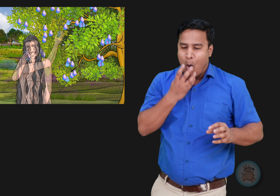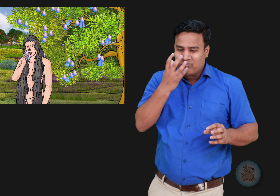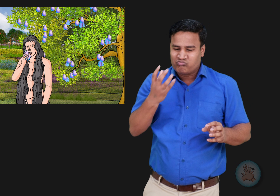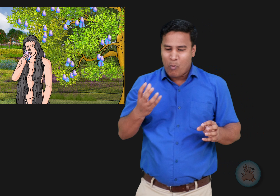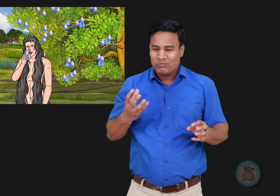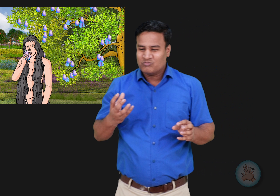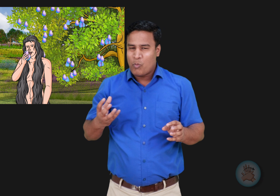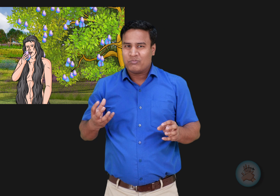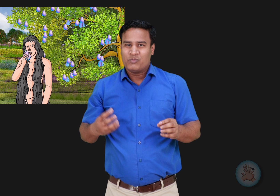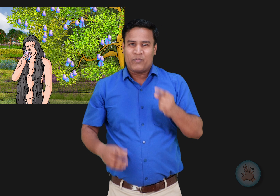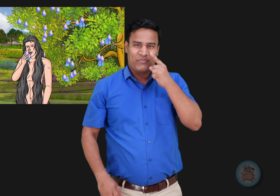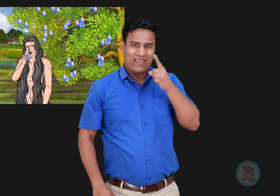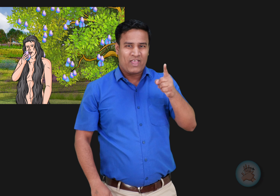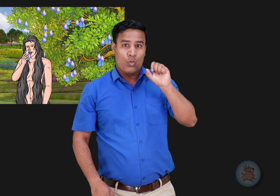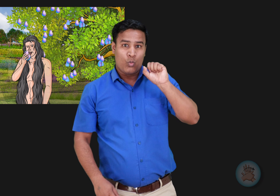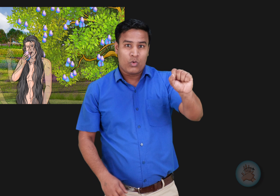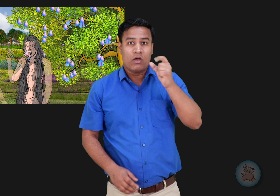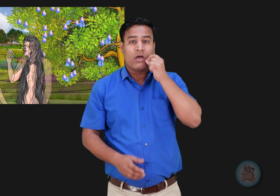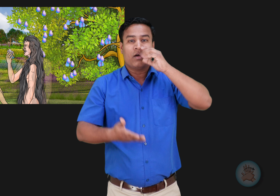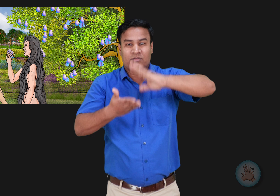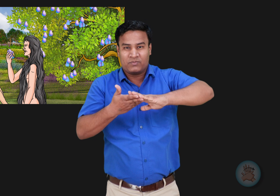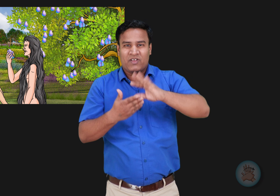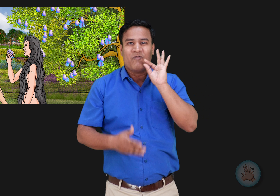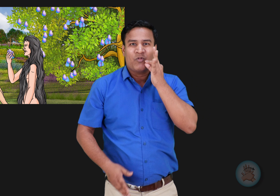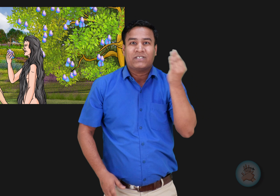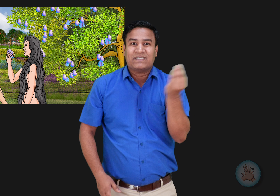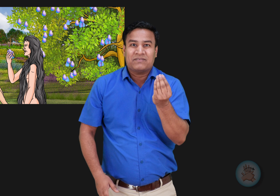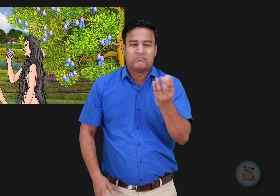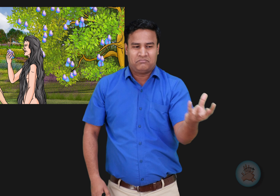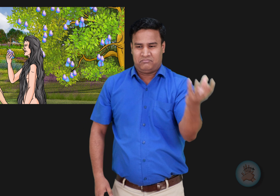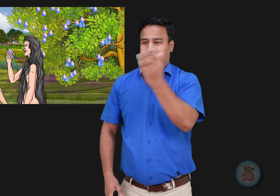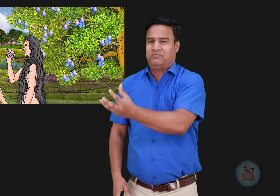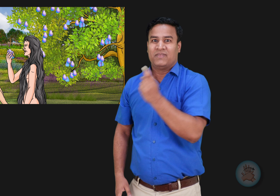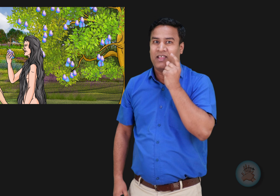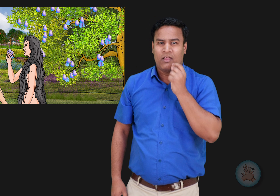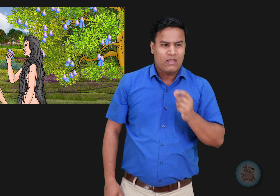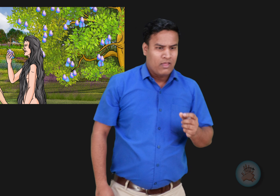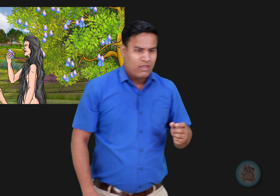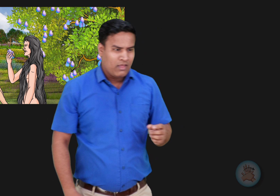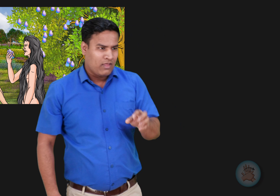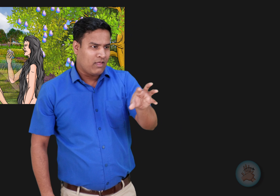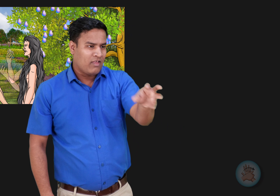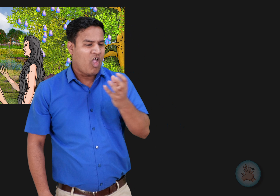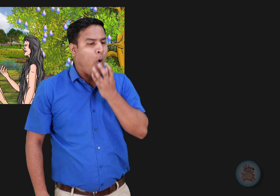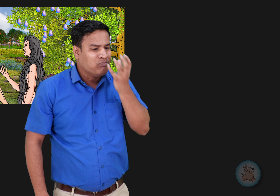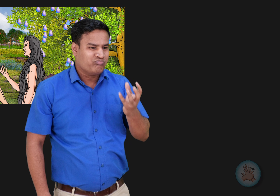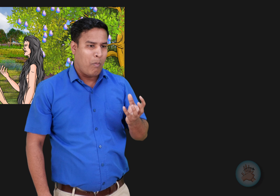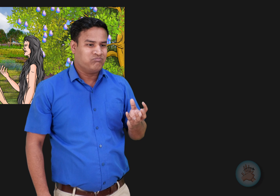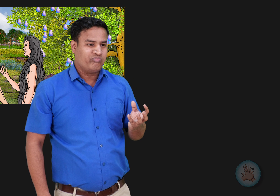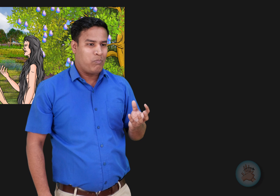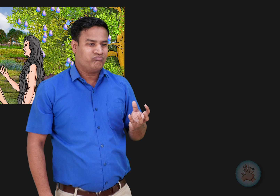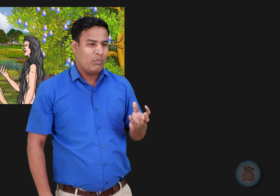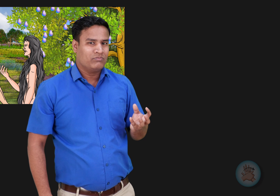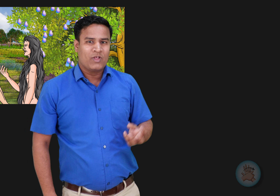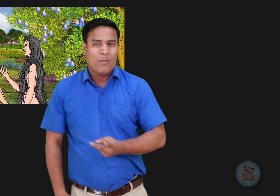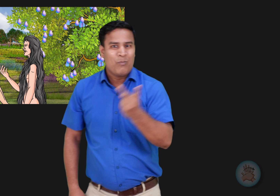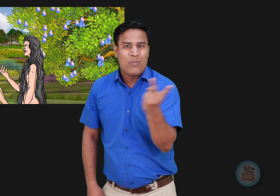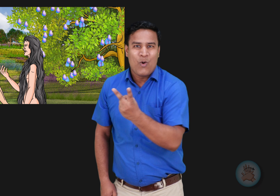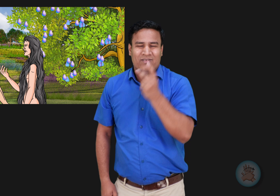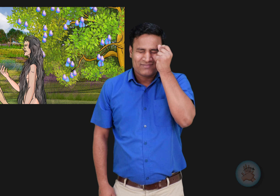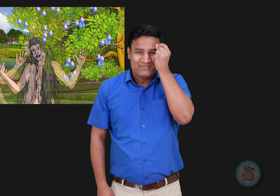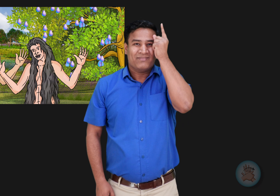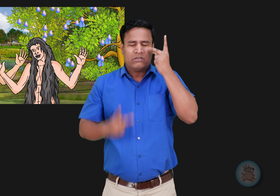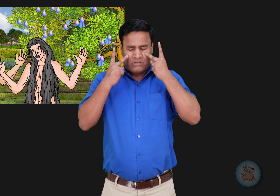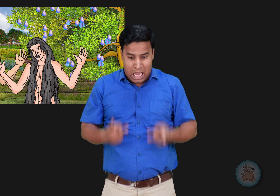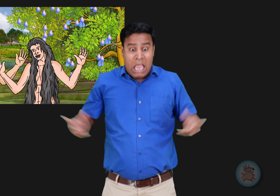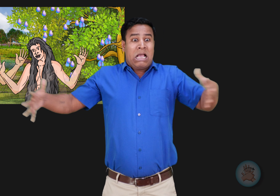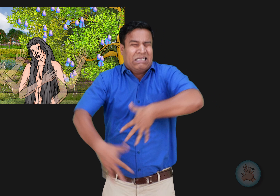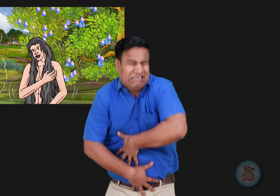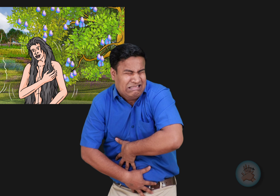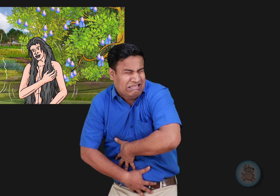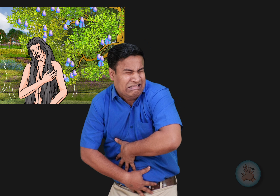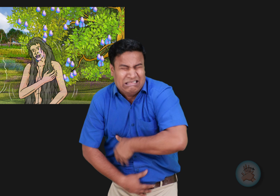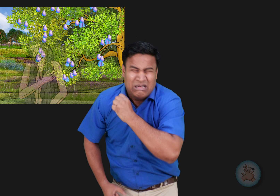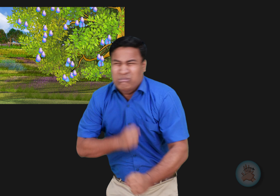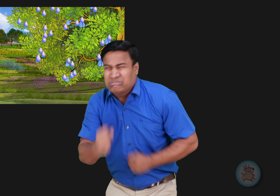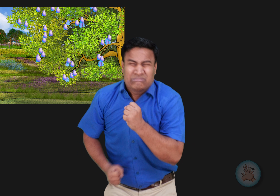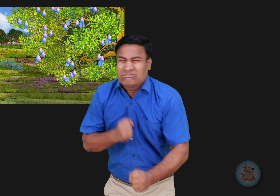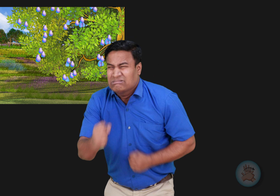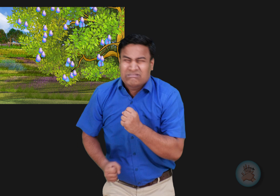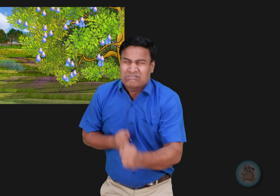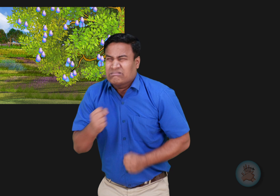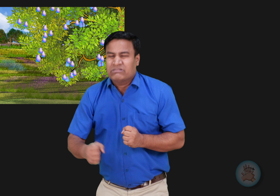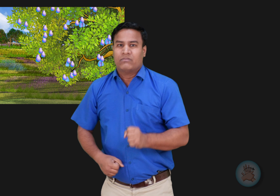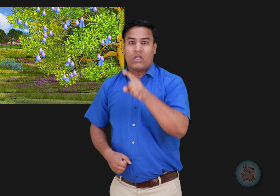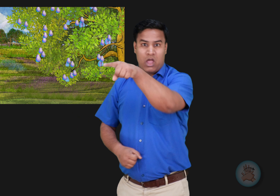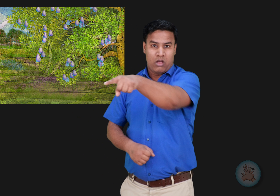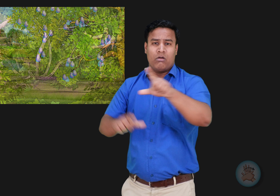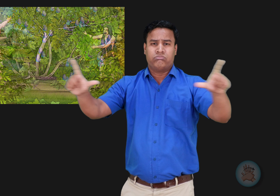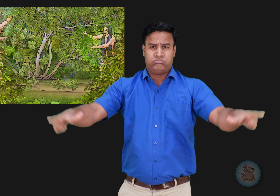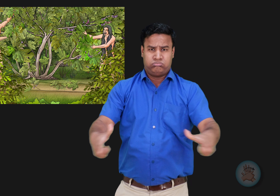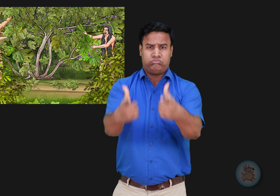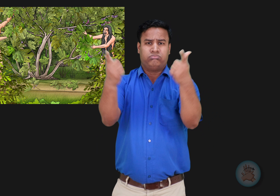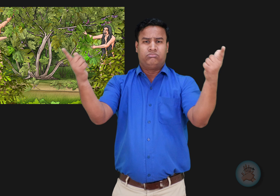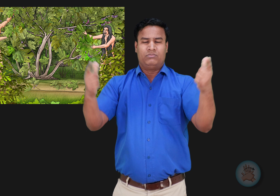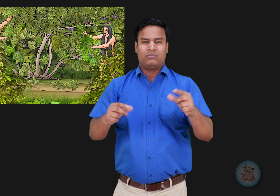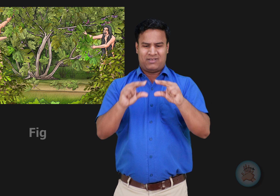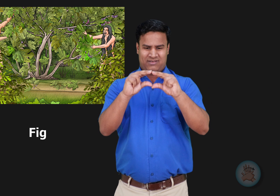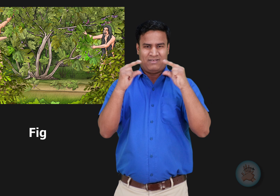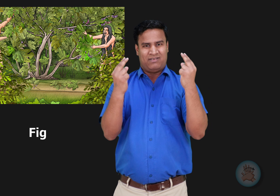She also gave some to her husband who was with her, and he ate it. And the eyes of both of them were opened, and they knew that they were naked;